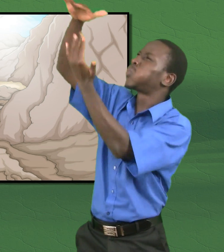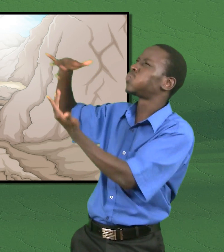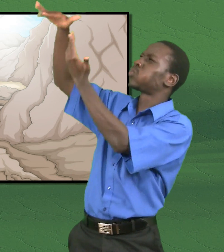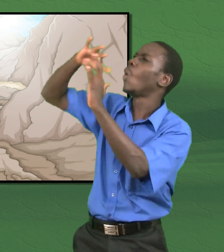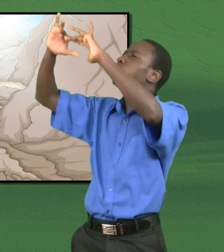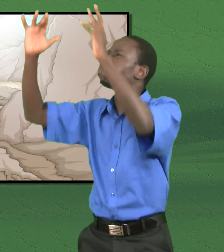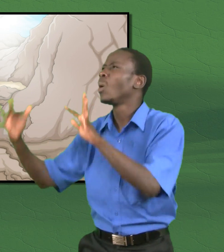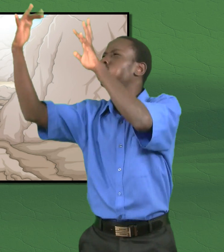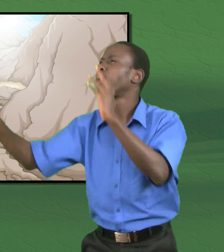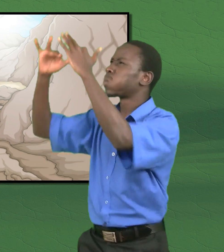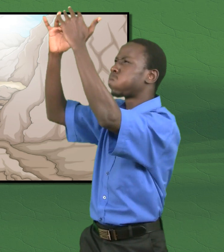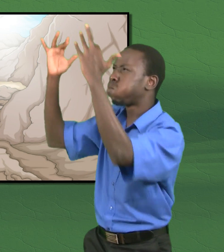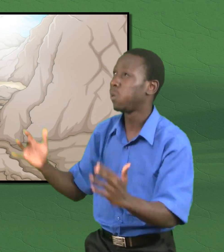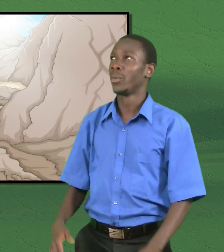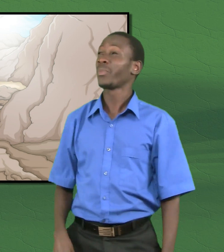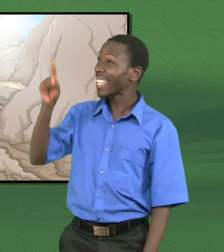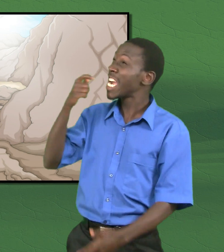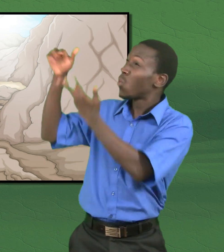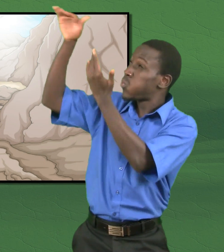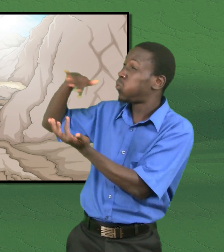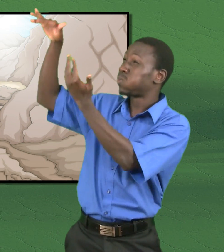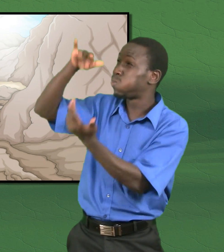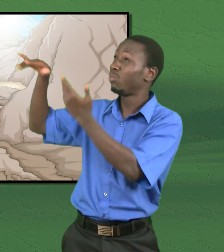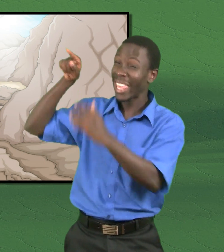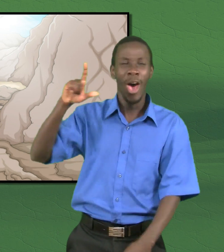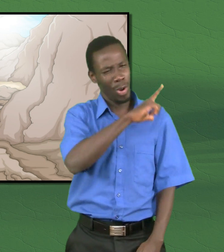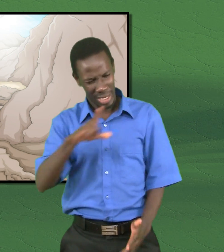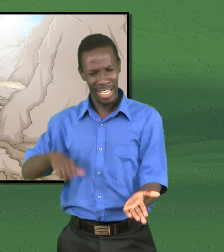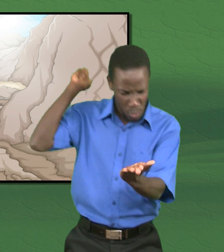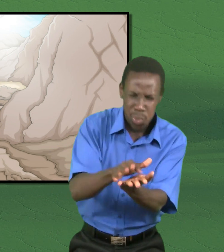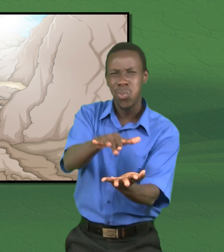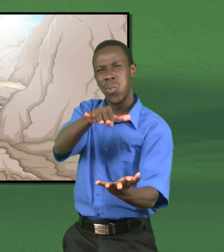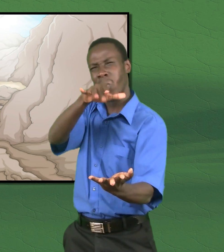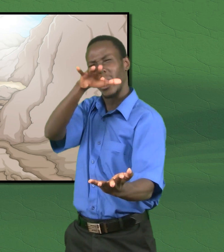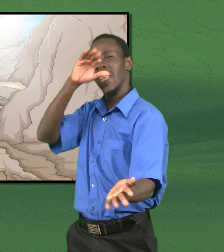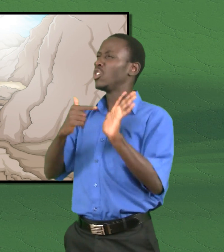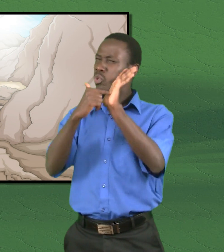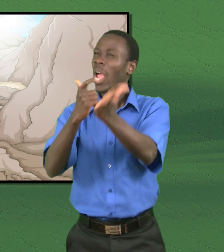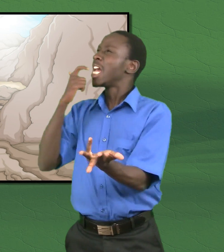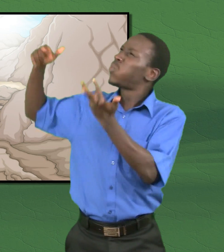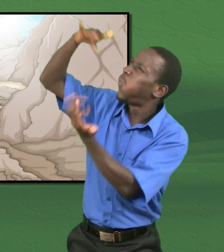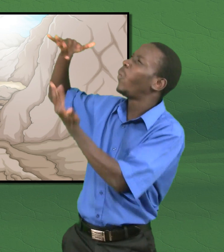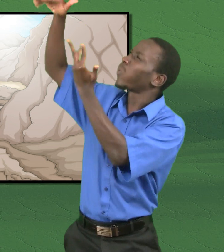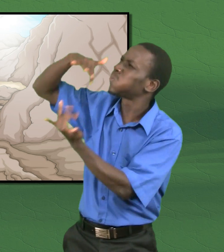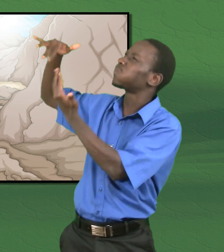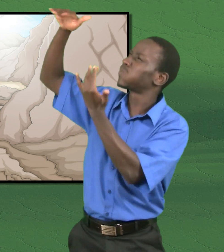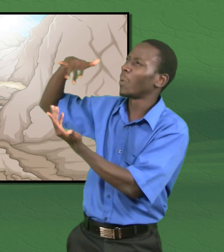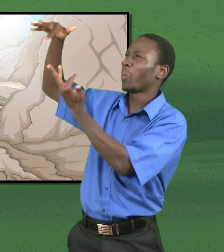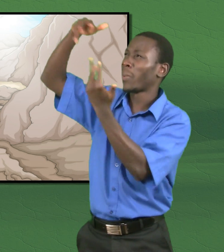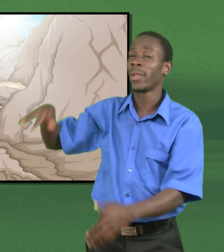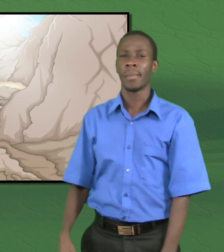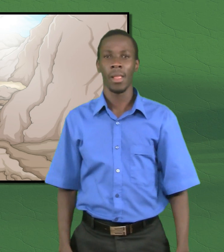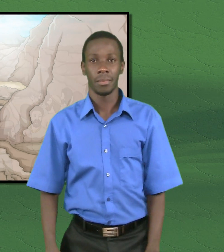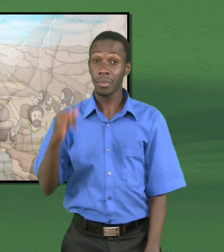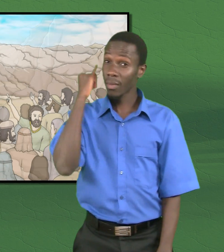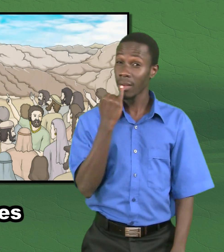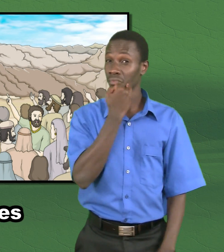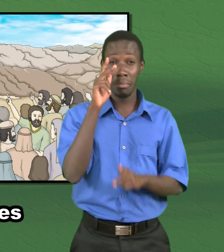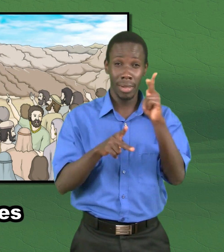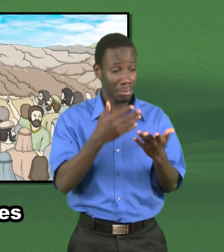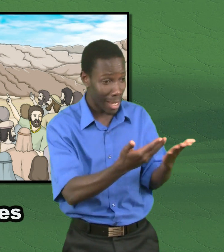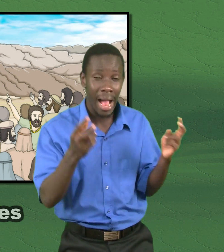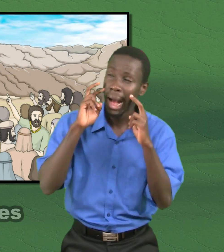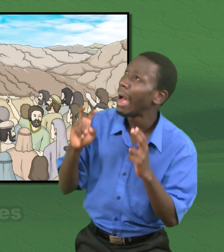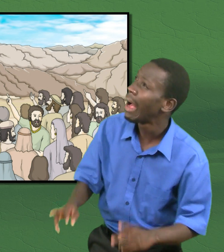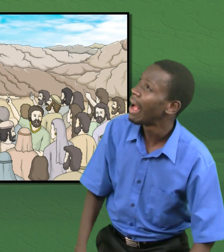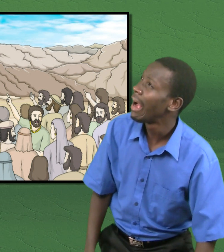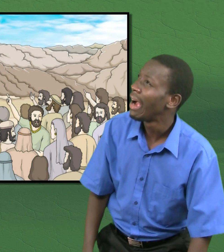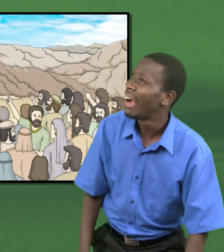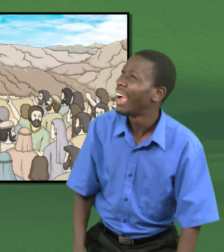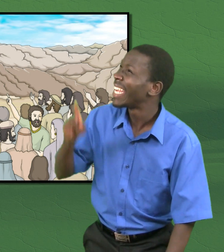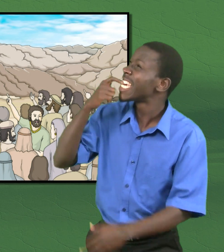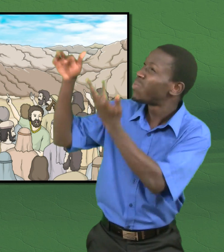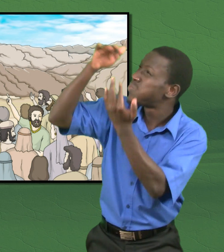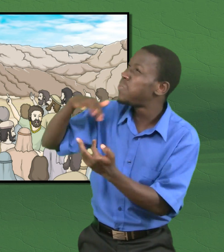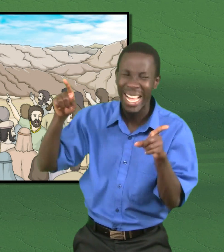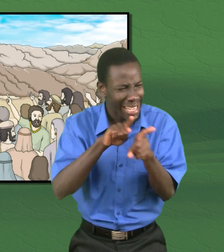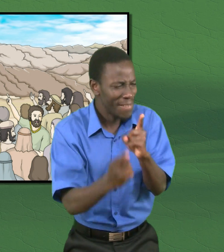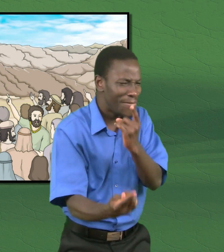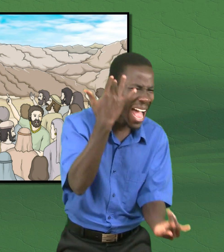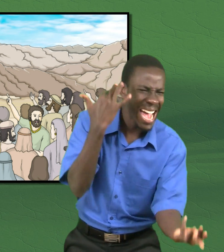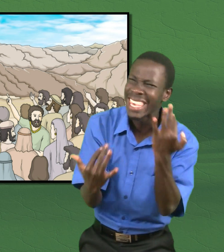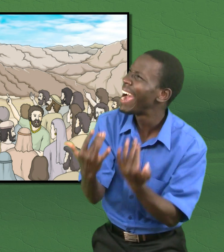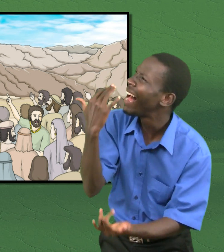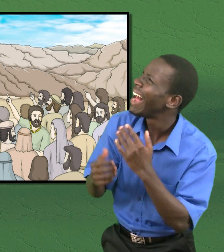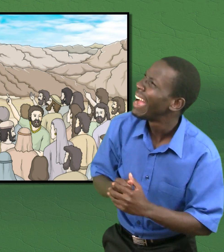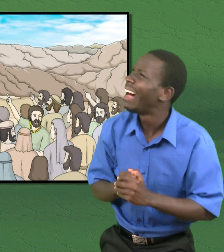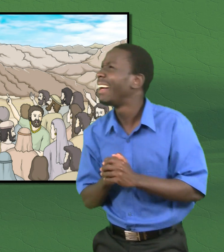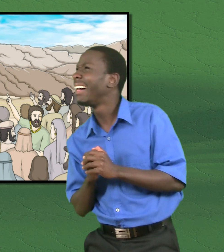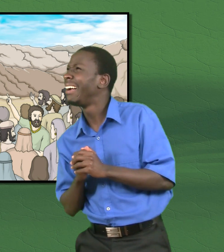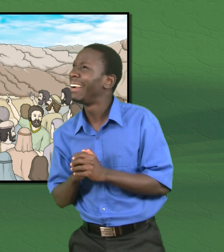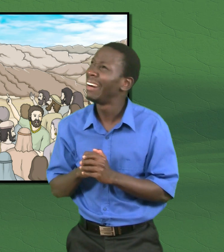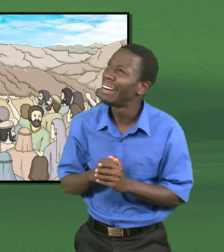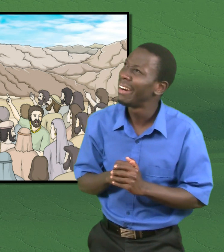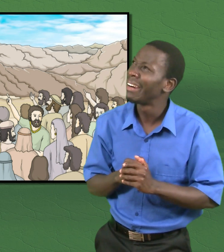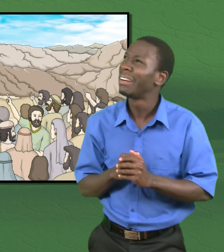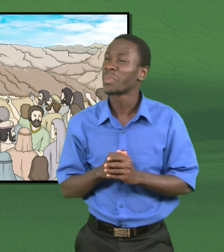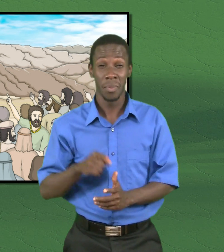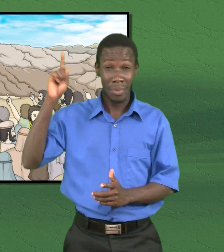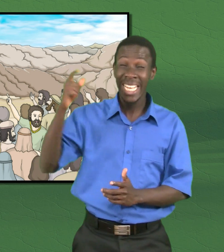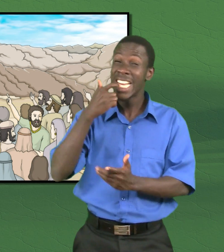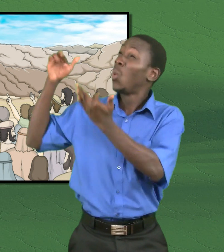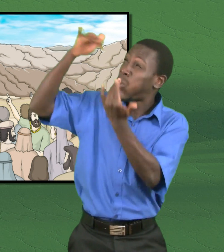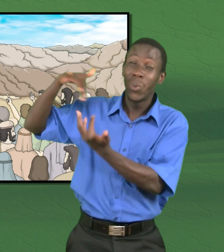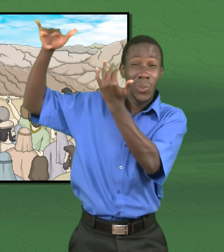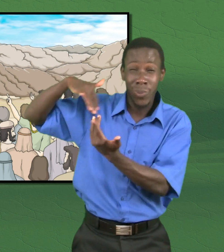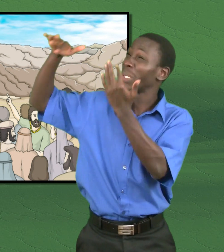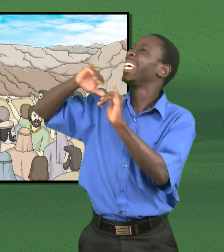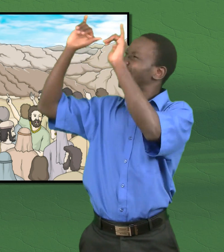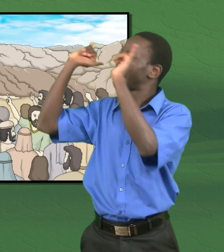For six days the cloud covered it, and on the seventh day the LORD called to Moses from within the cloud.